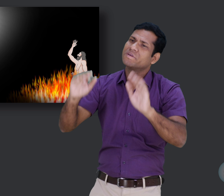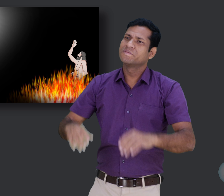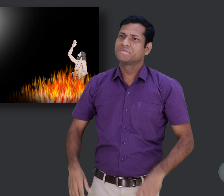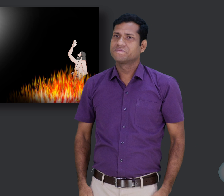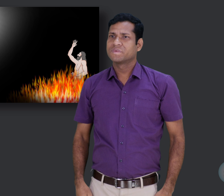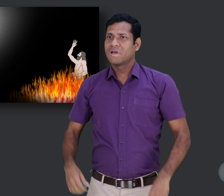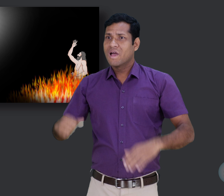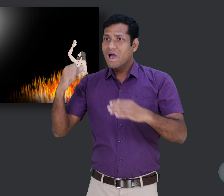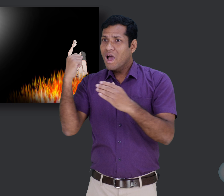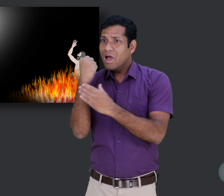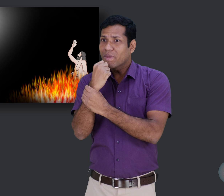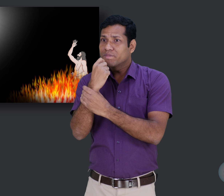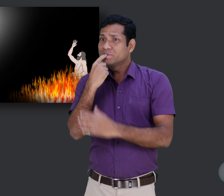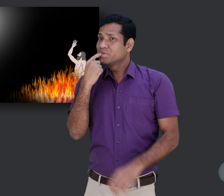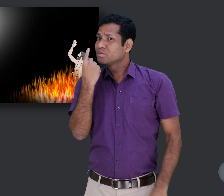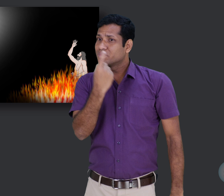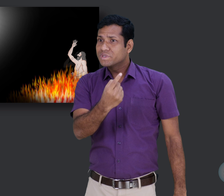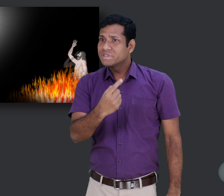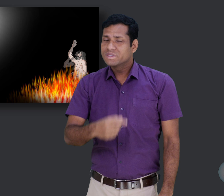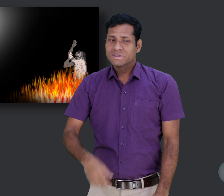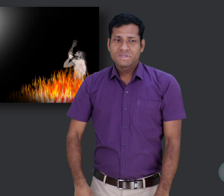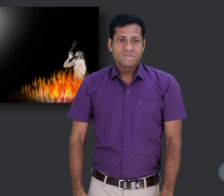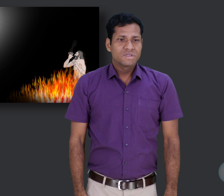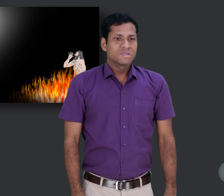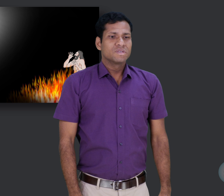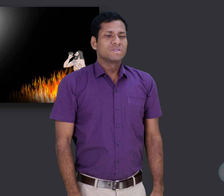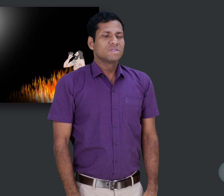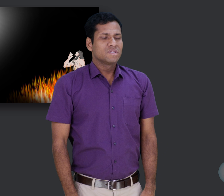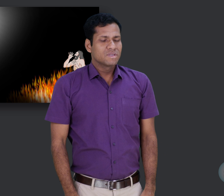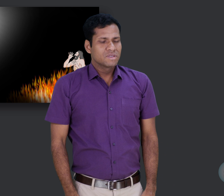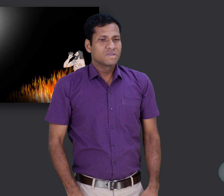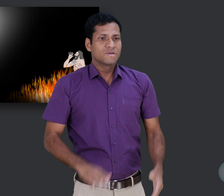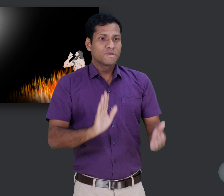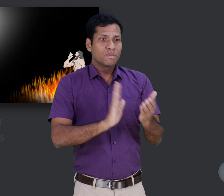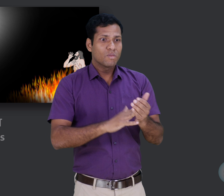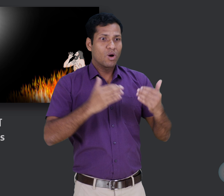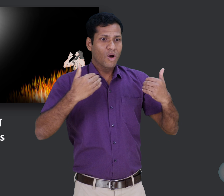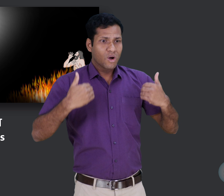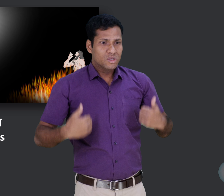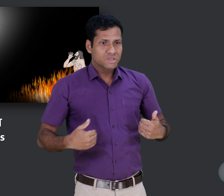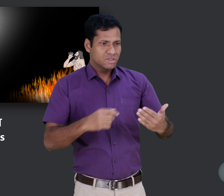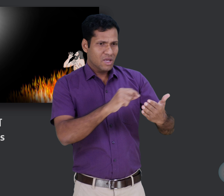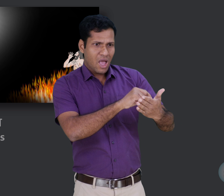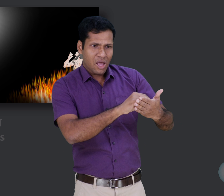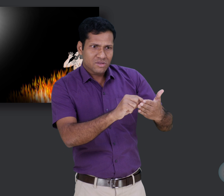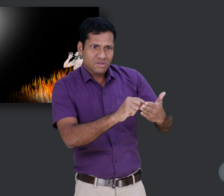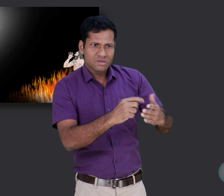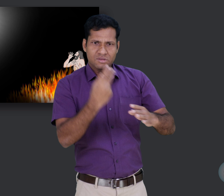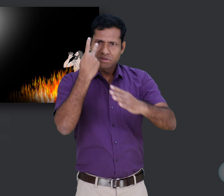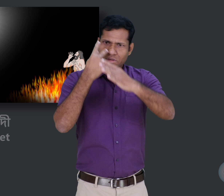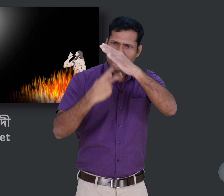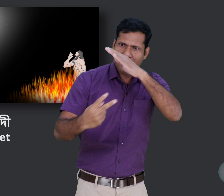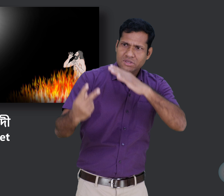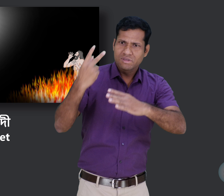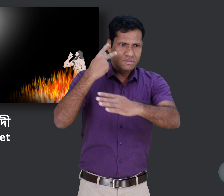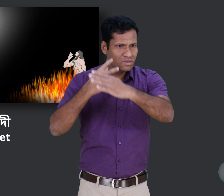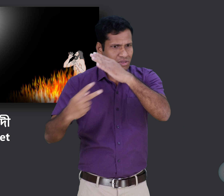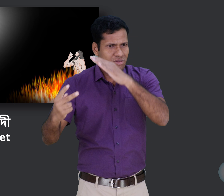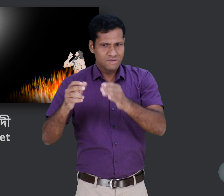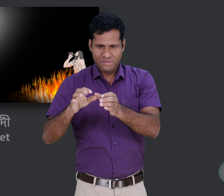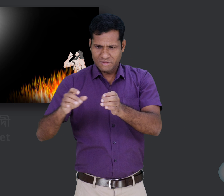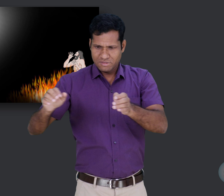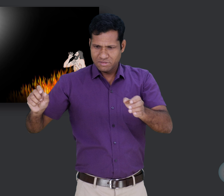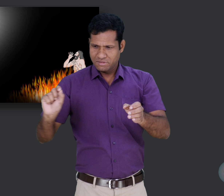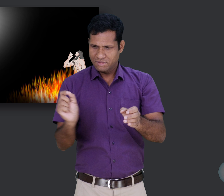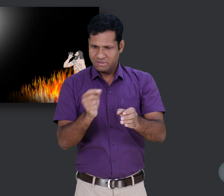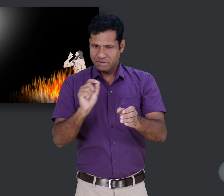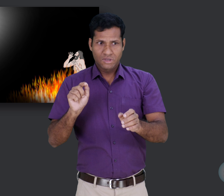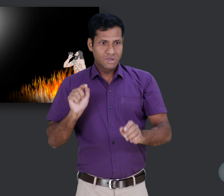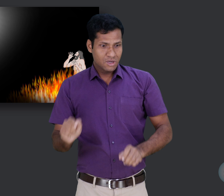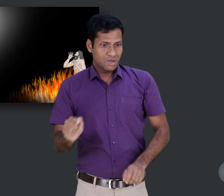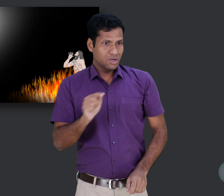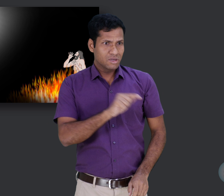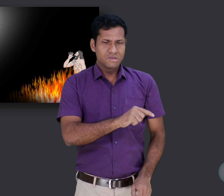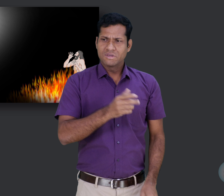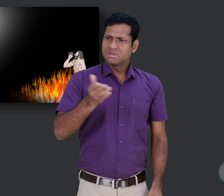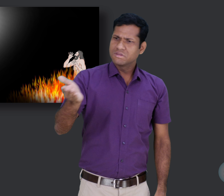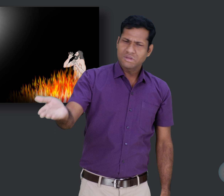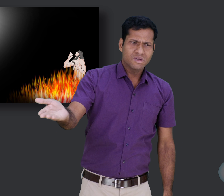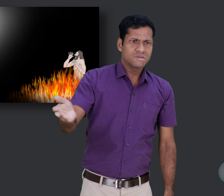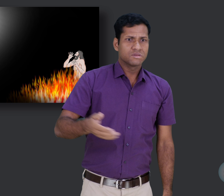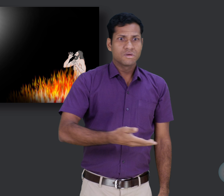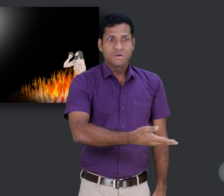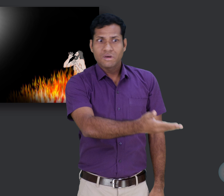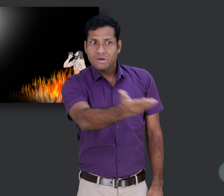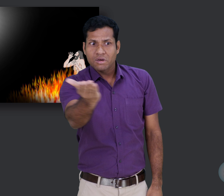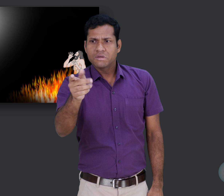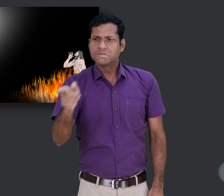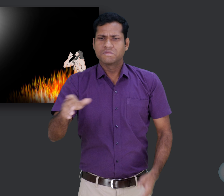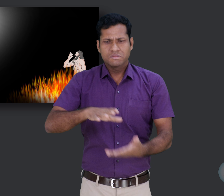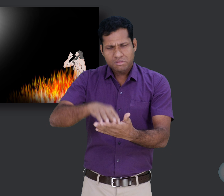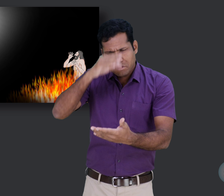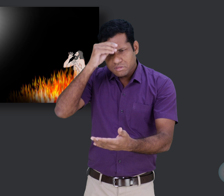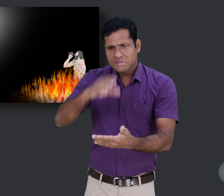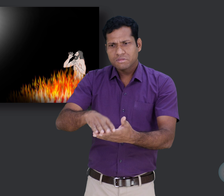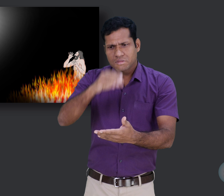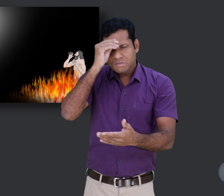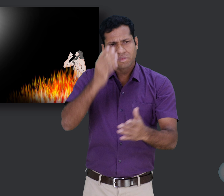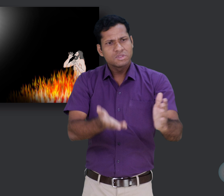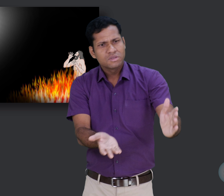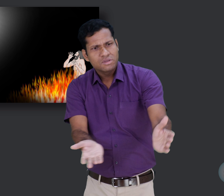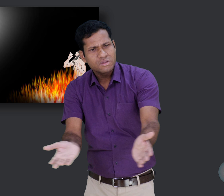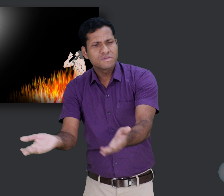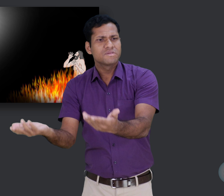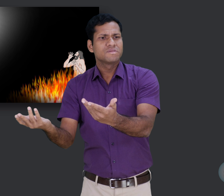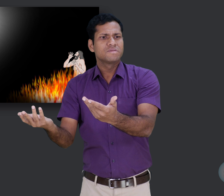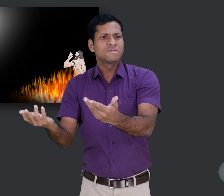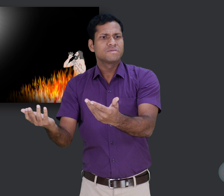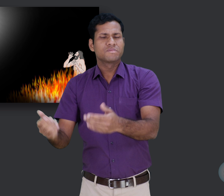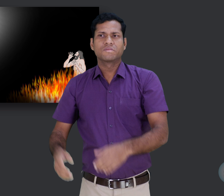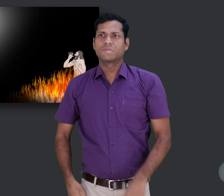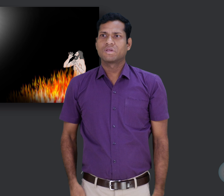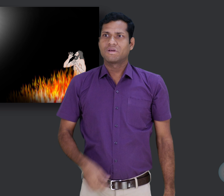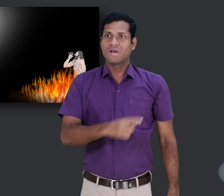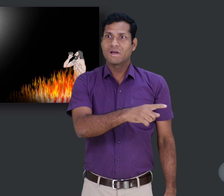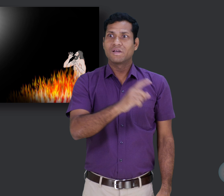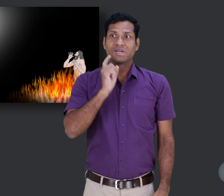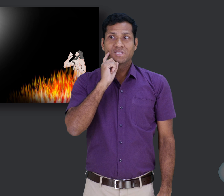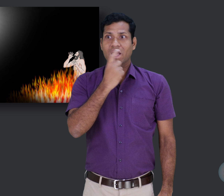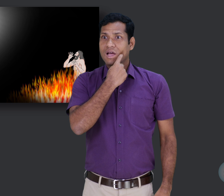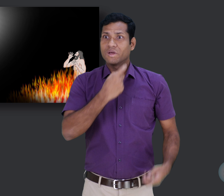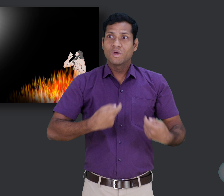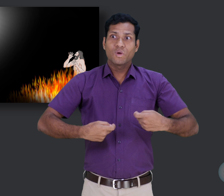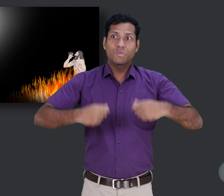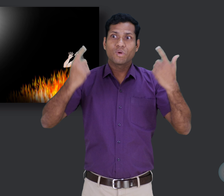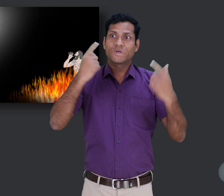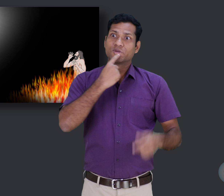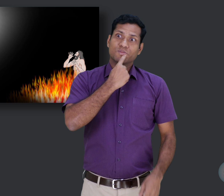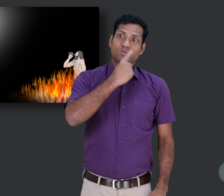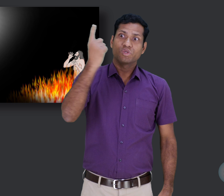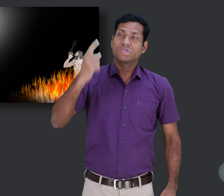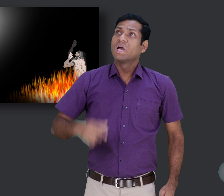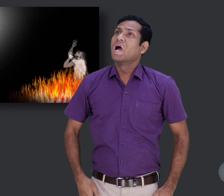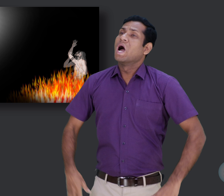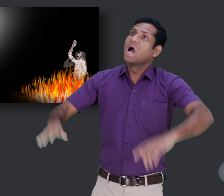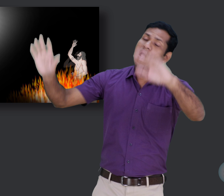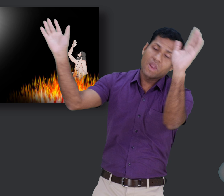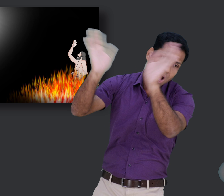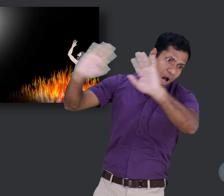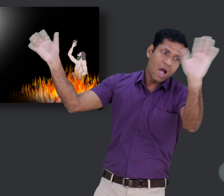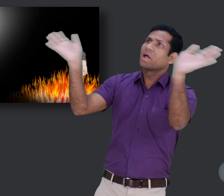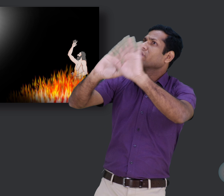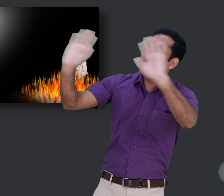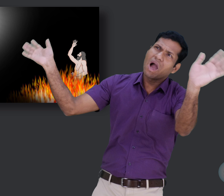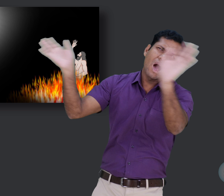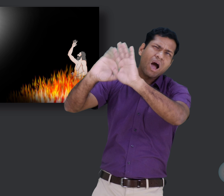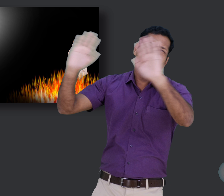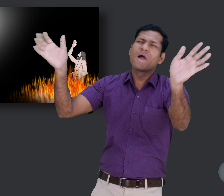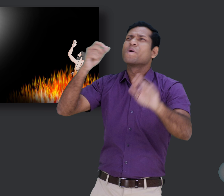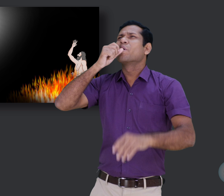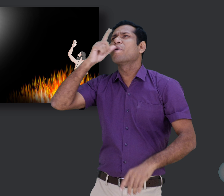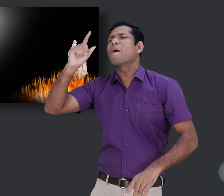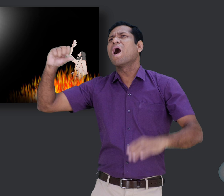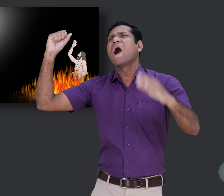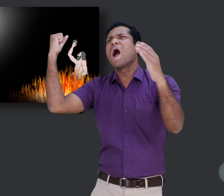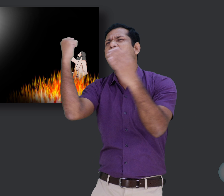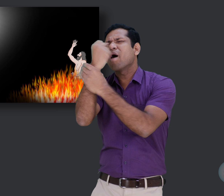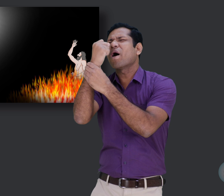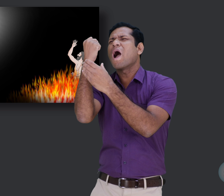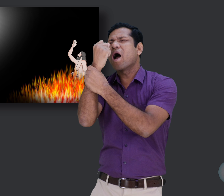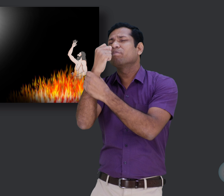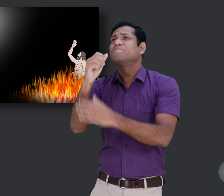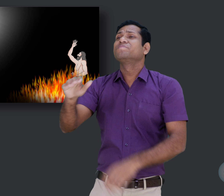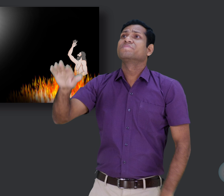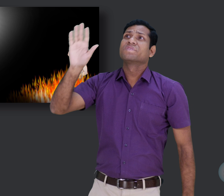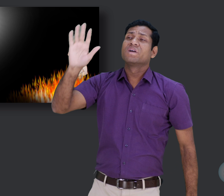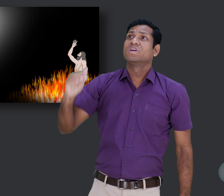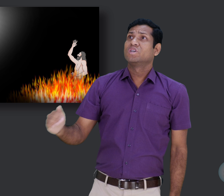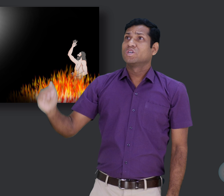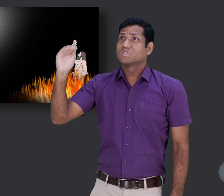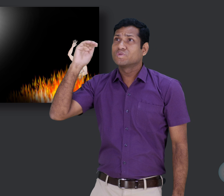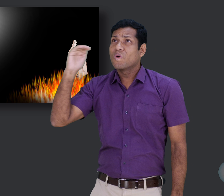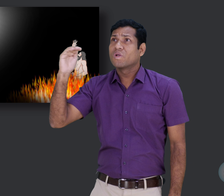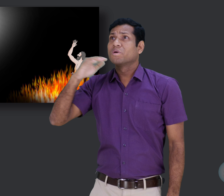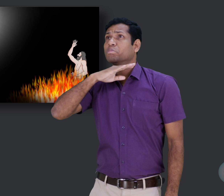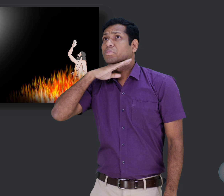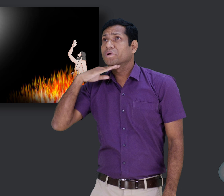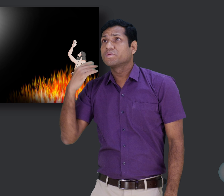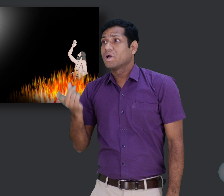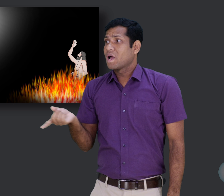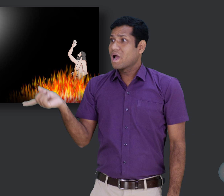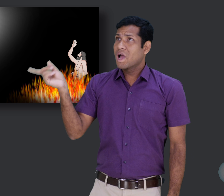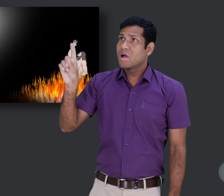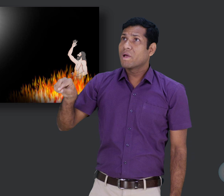But Abraham replied, ‘They have Moses and the prophets; let your brothers listen to them.’